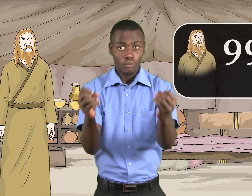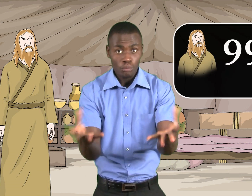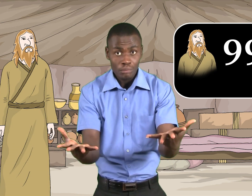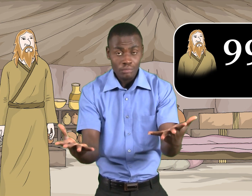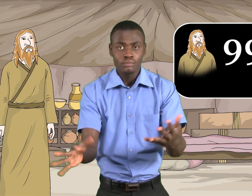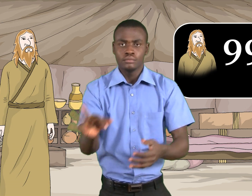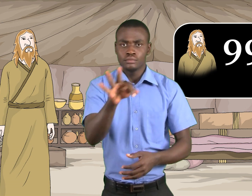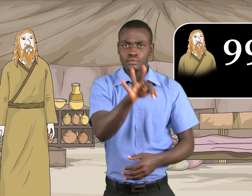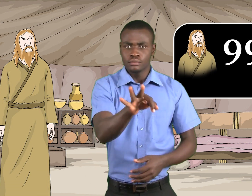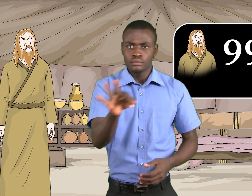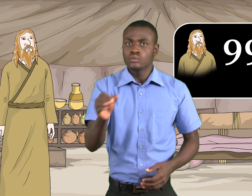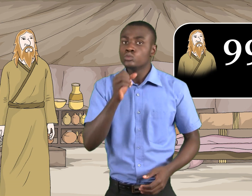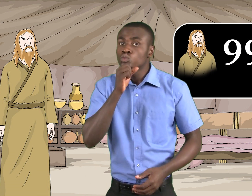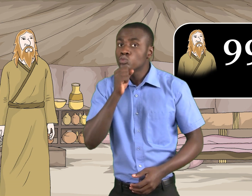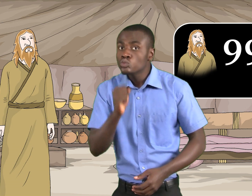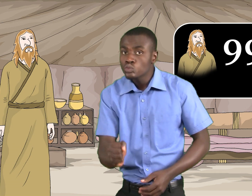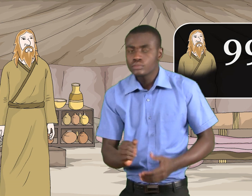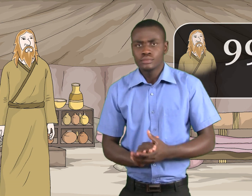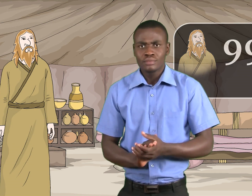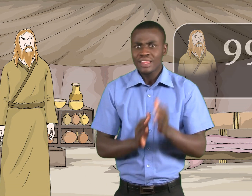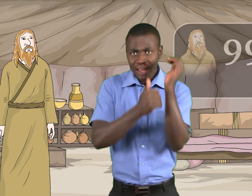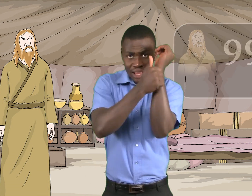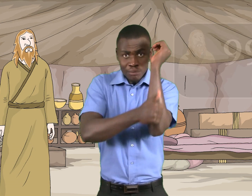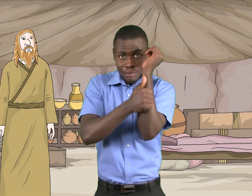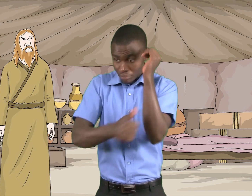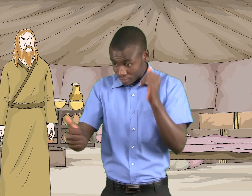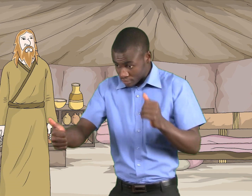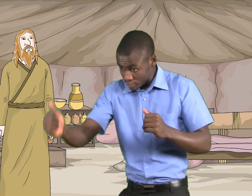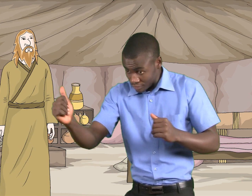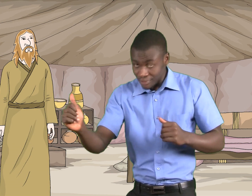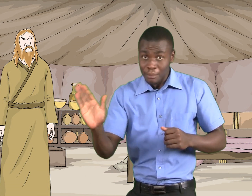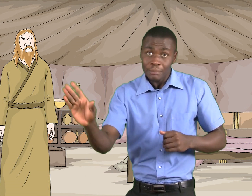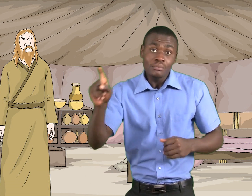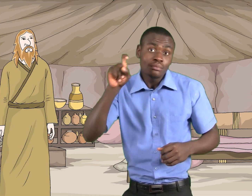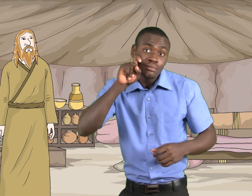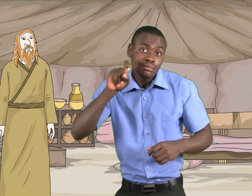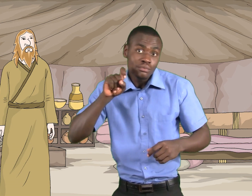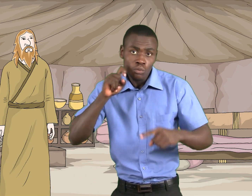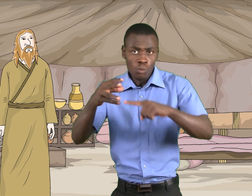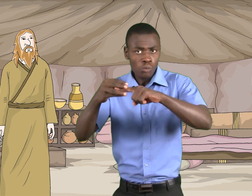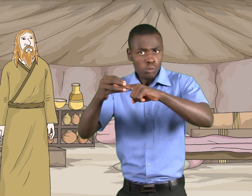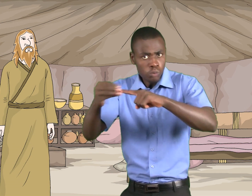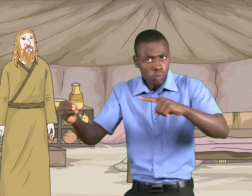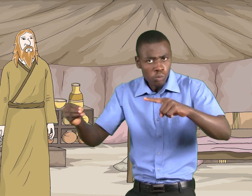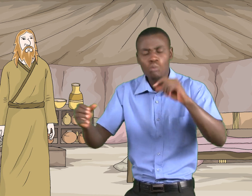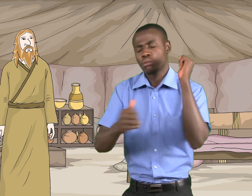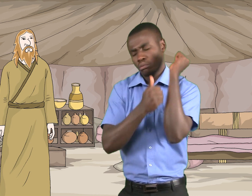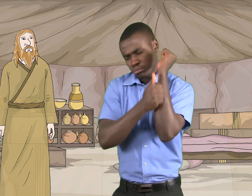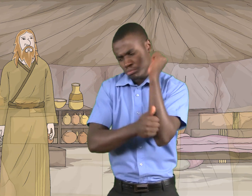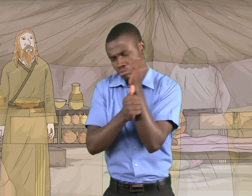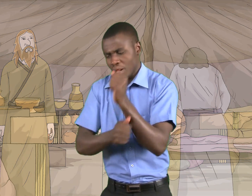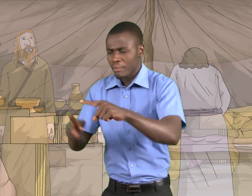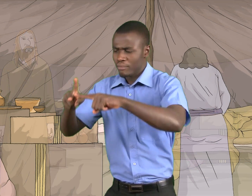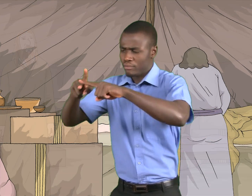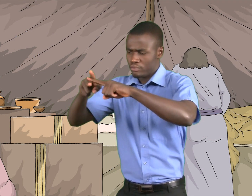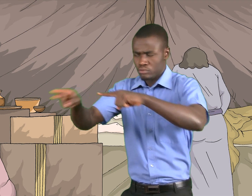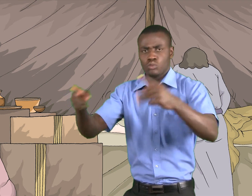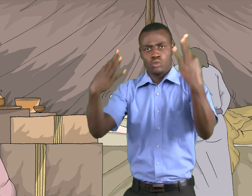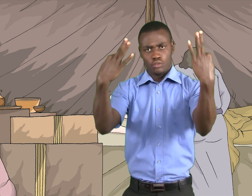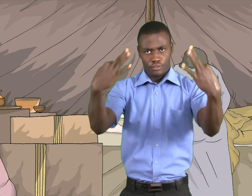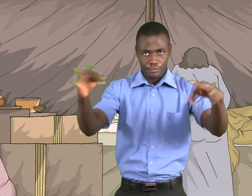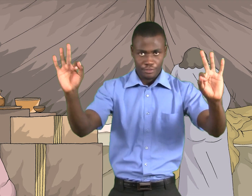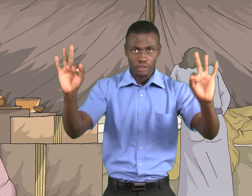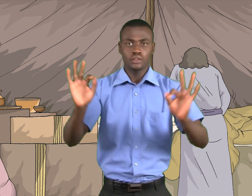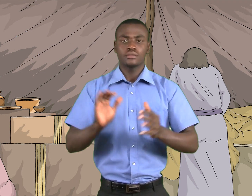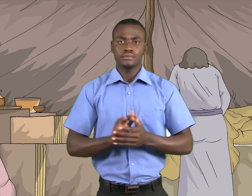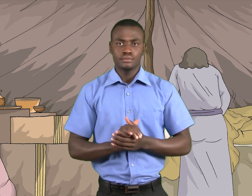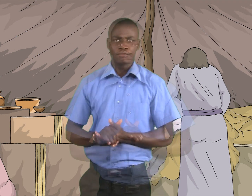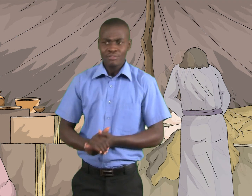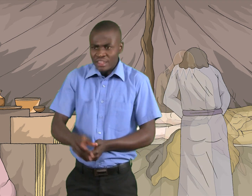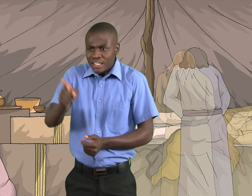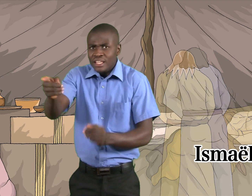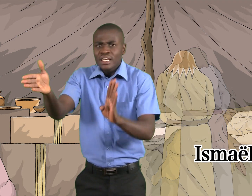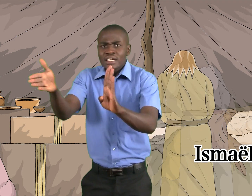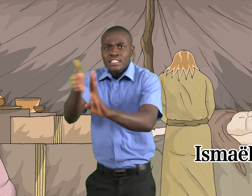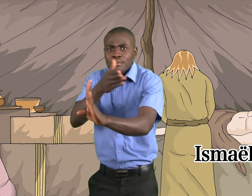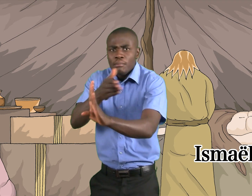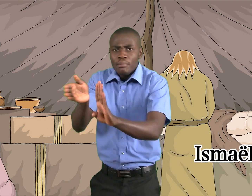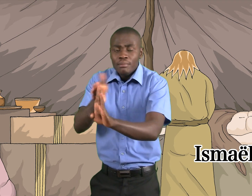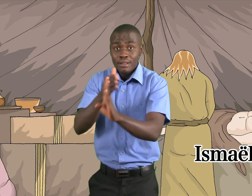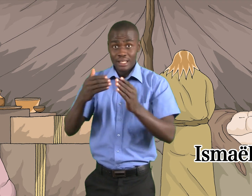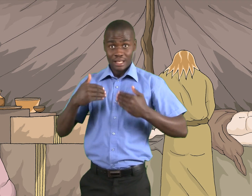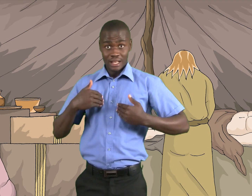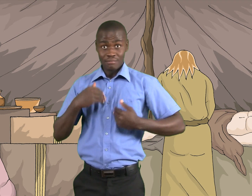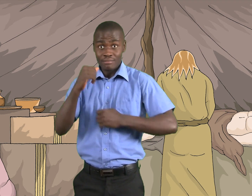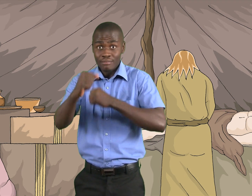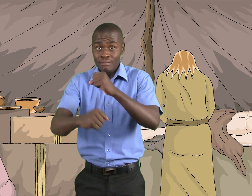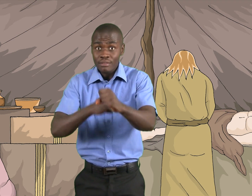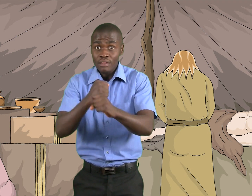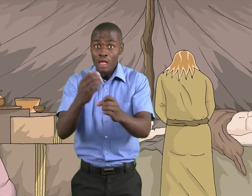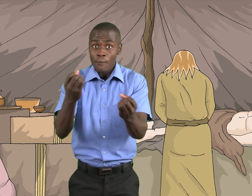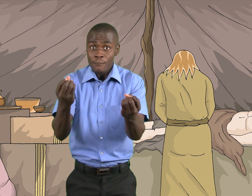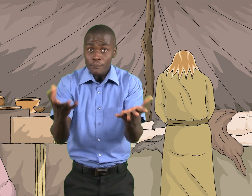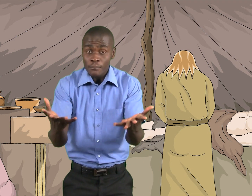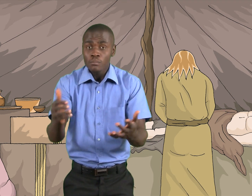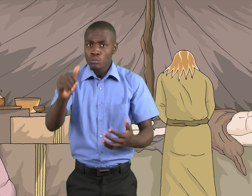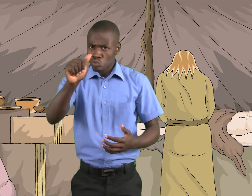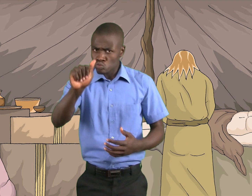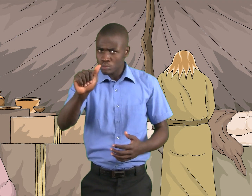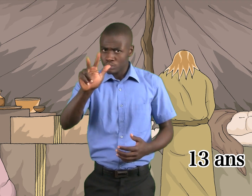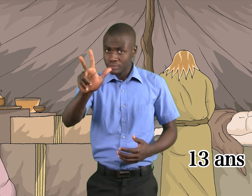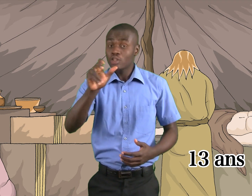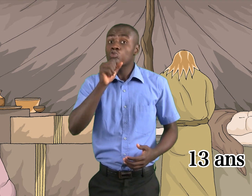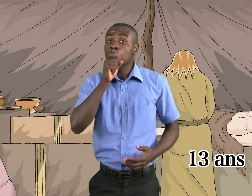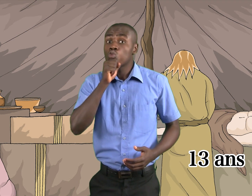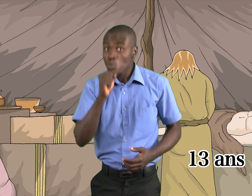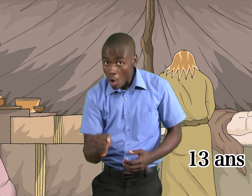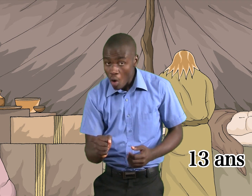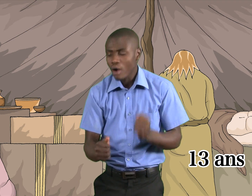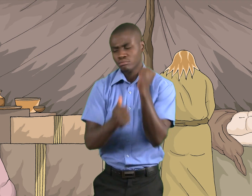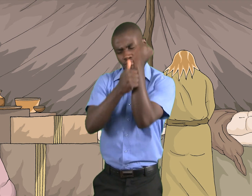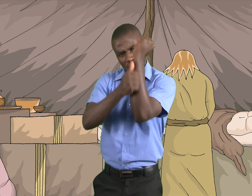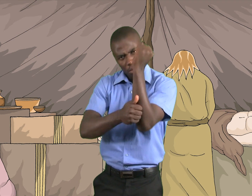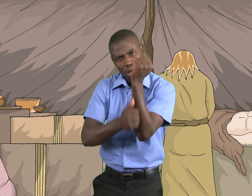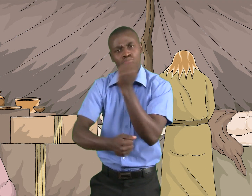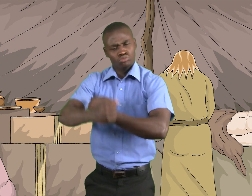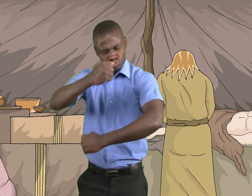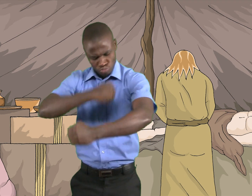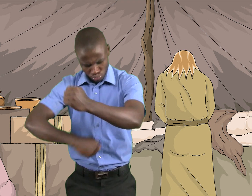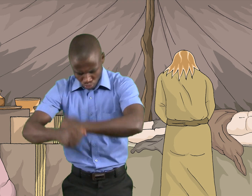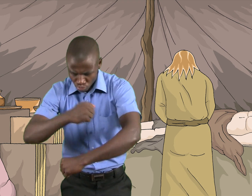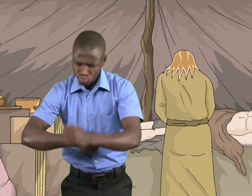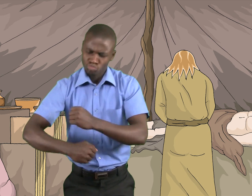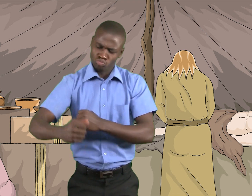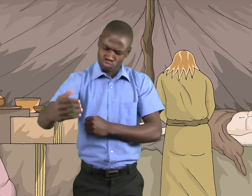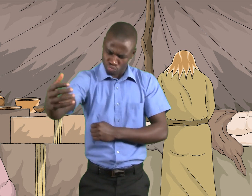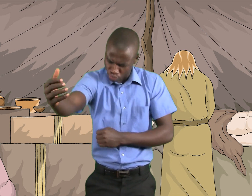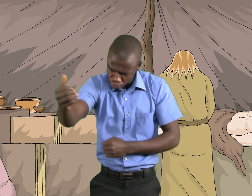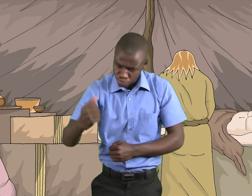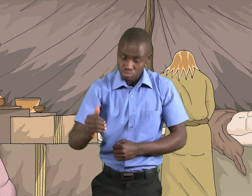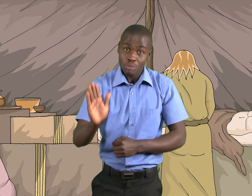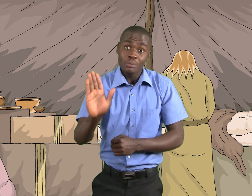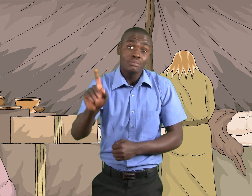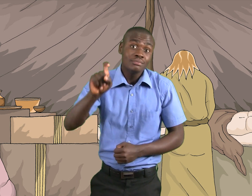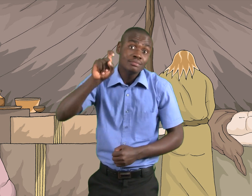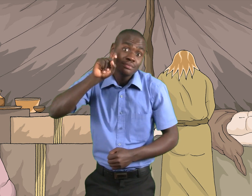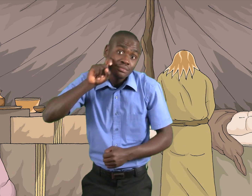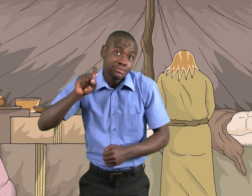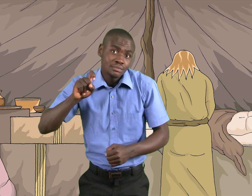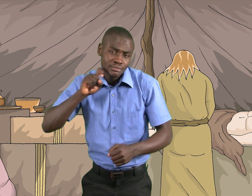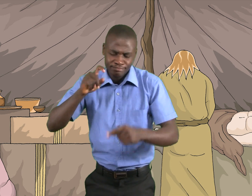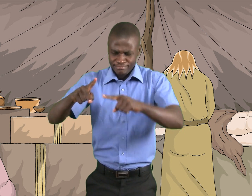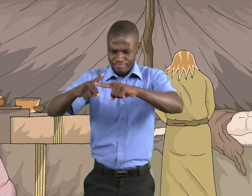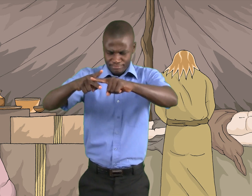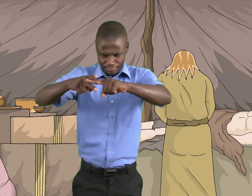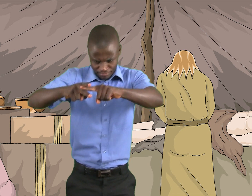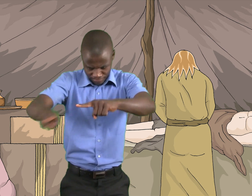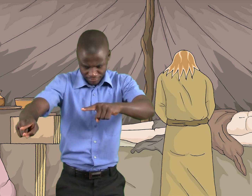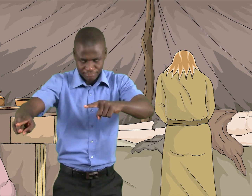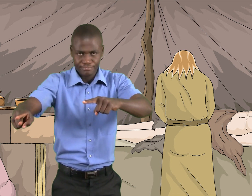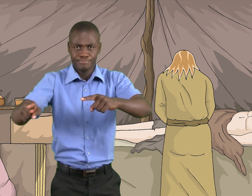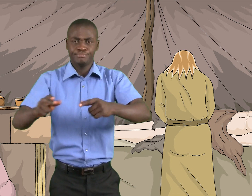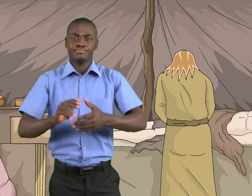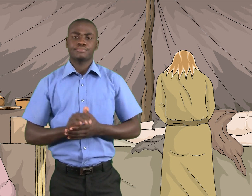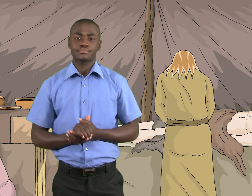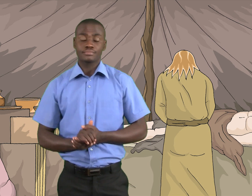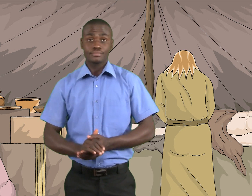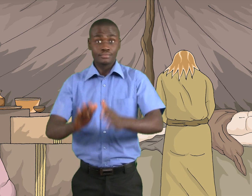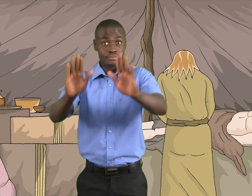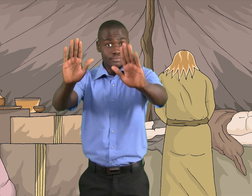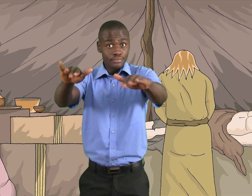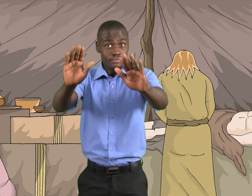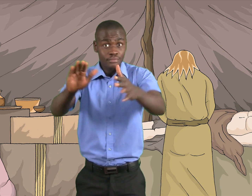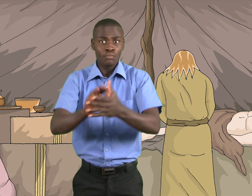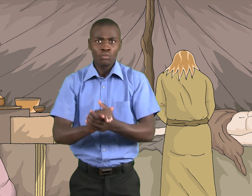So Abraham was ninety-nine years old when he was circumcised, and his son Ishmael was thirteen;